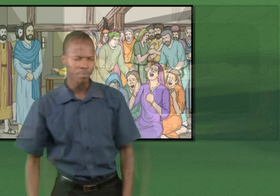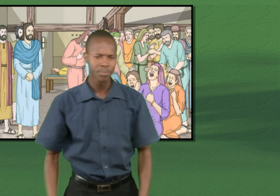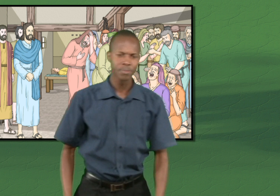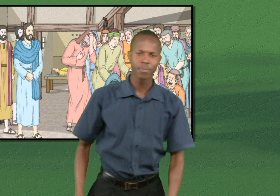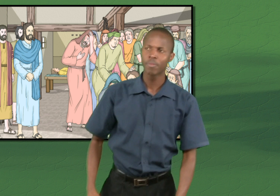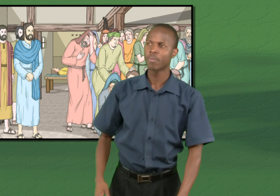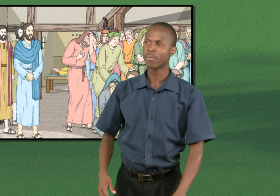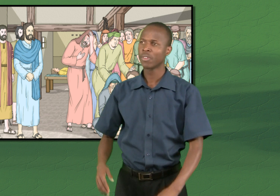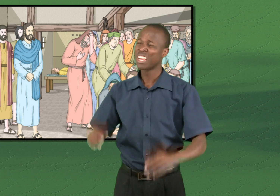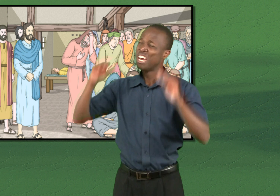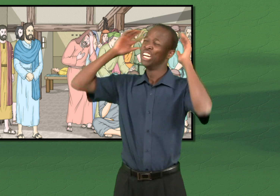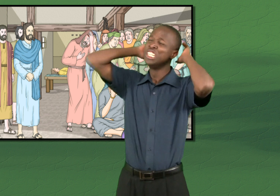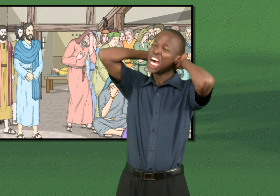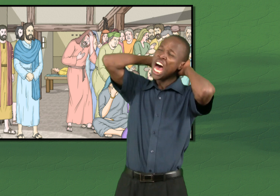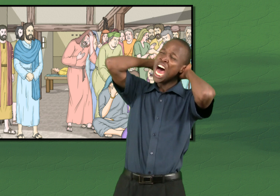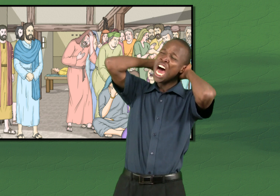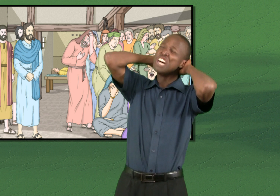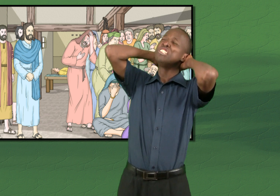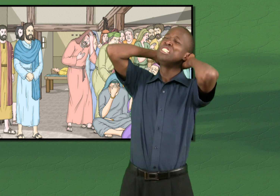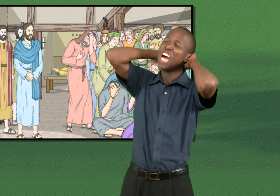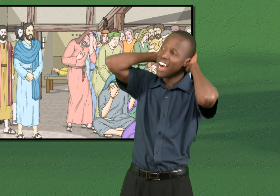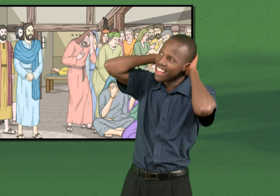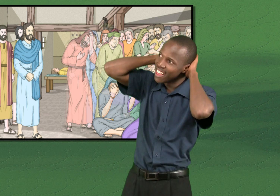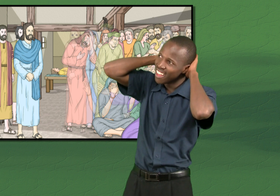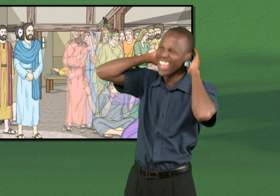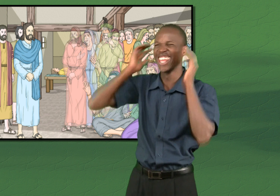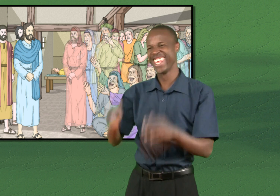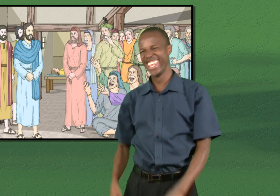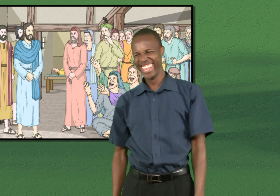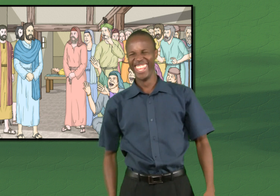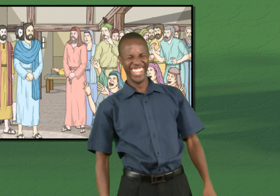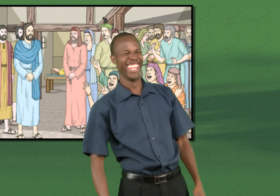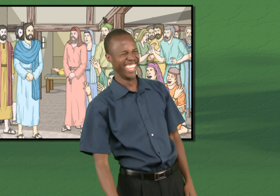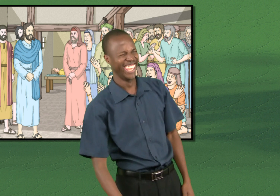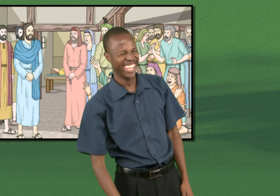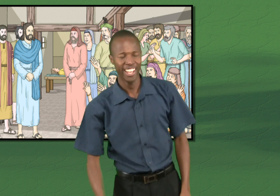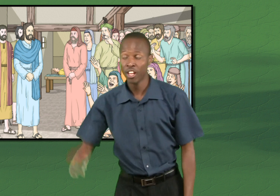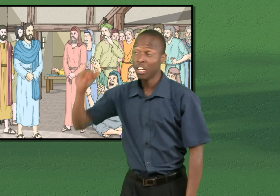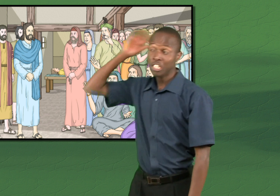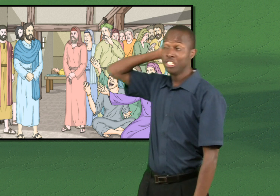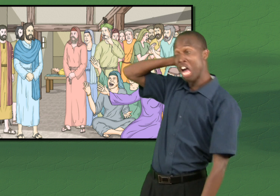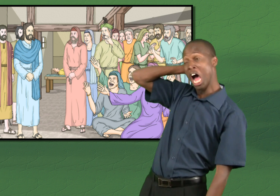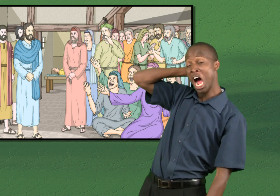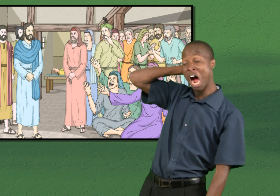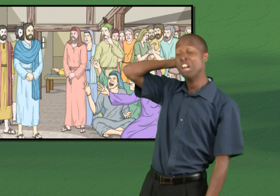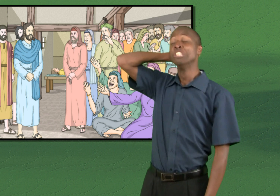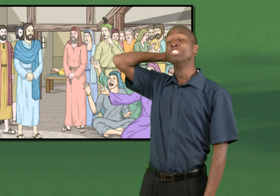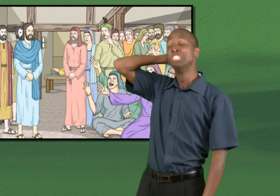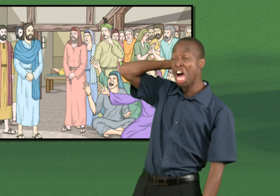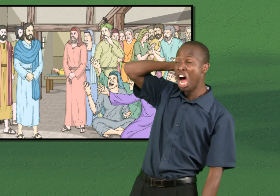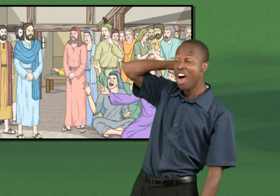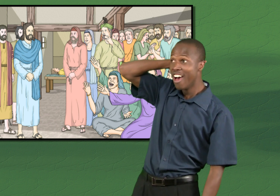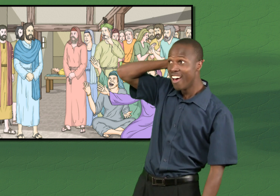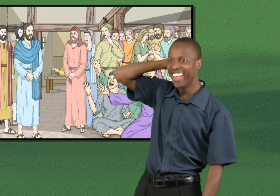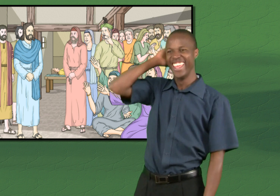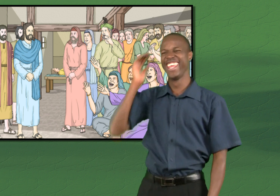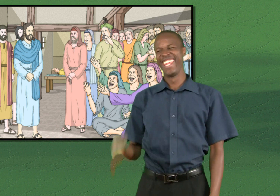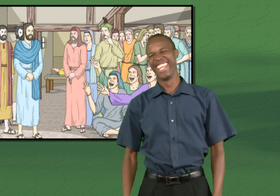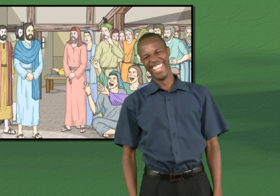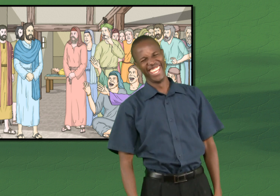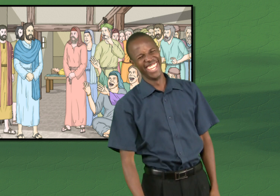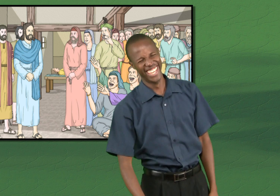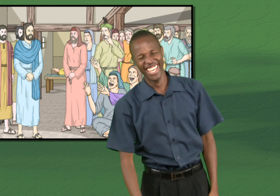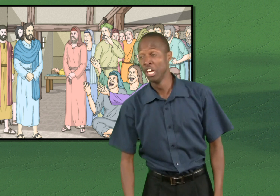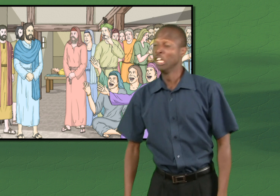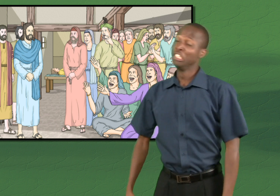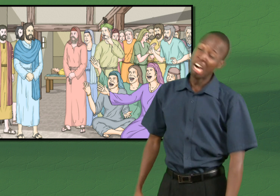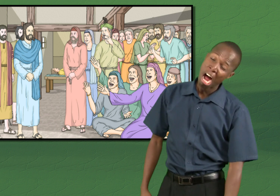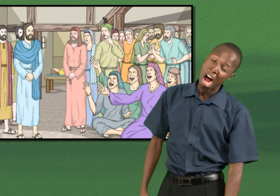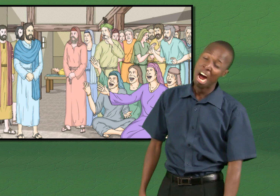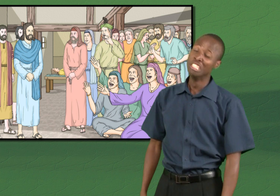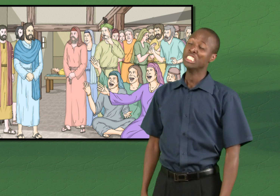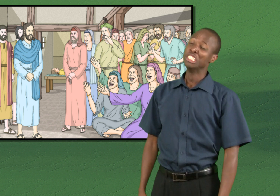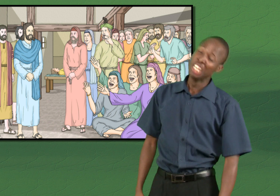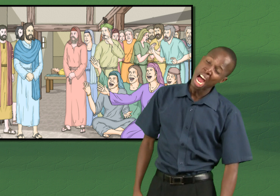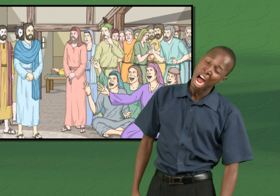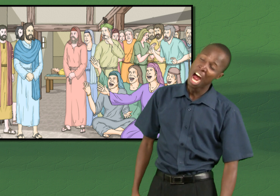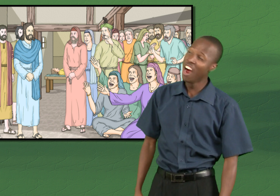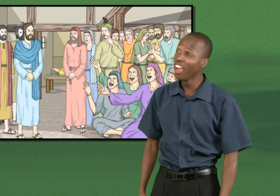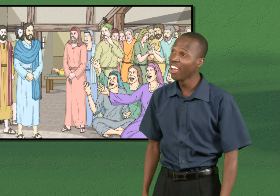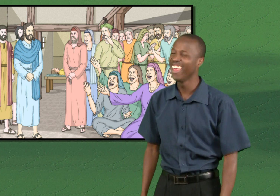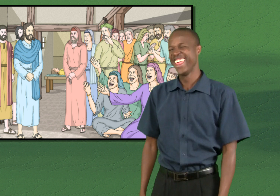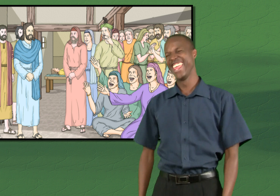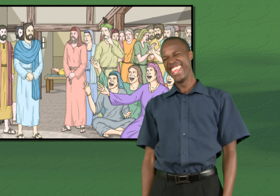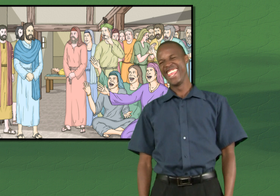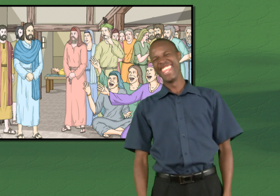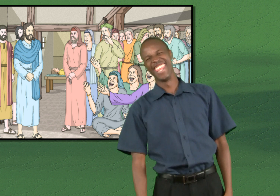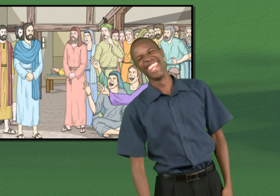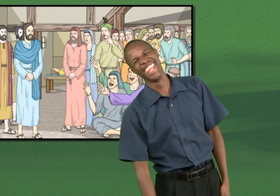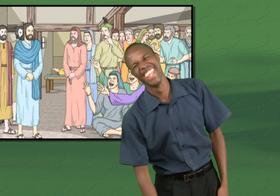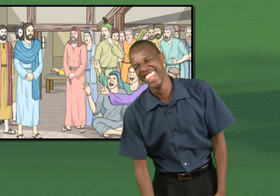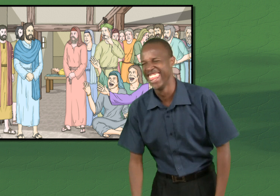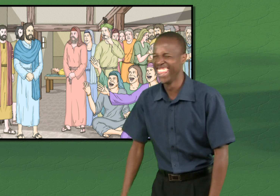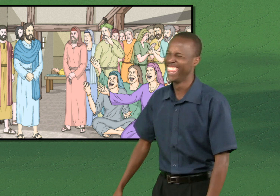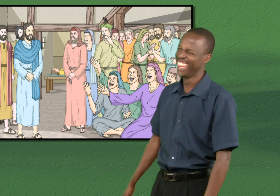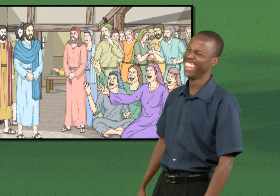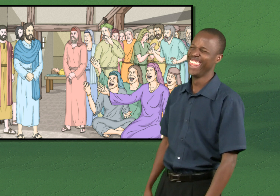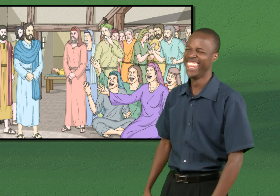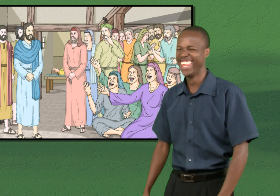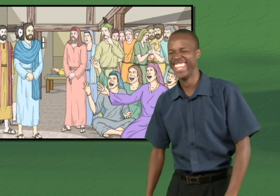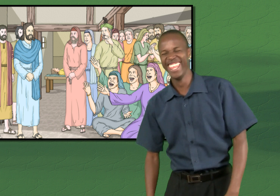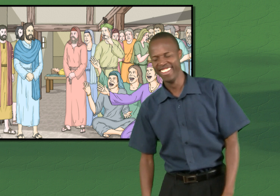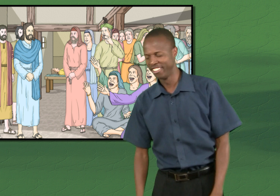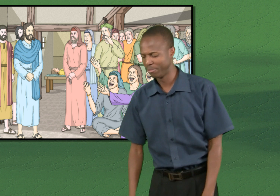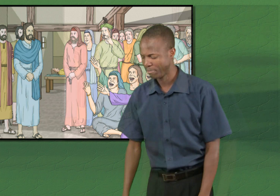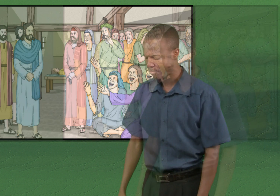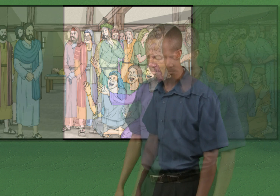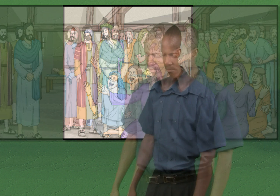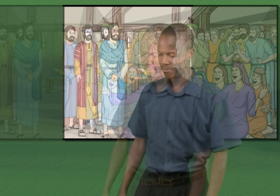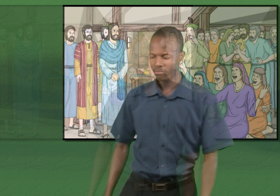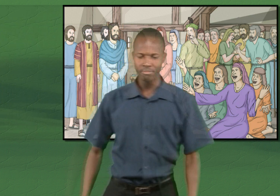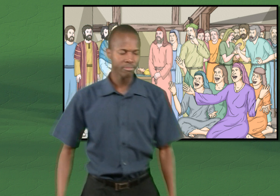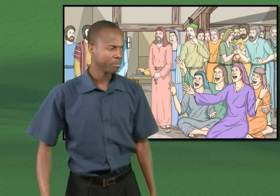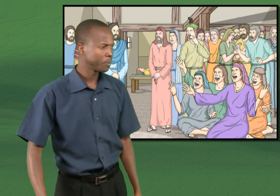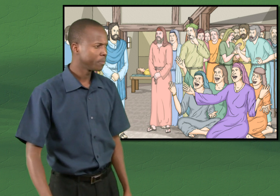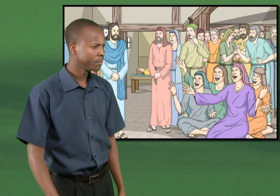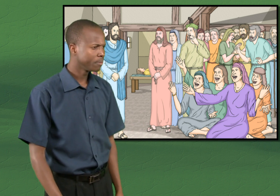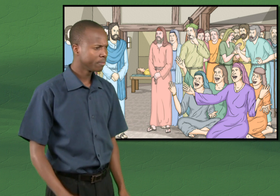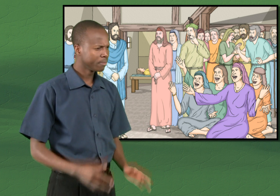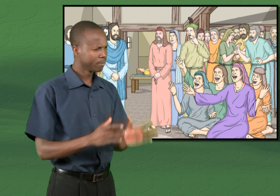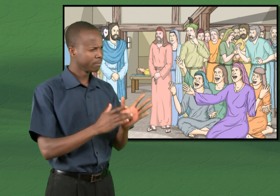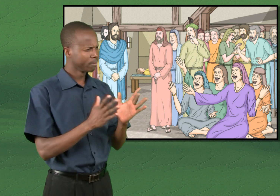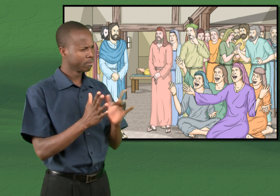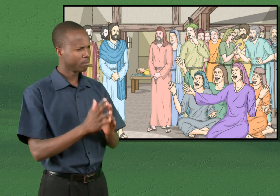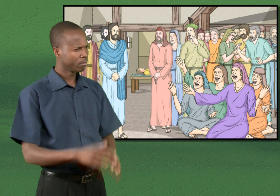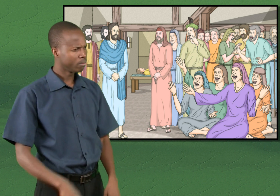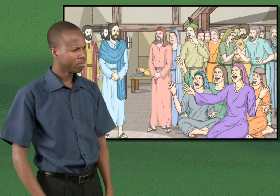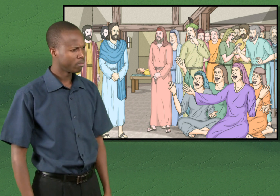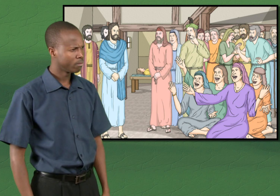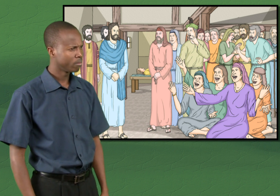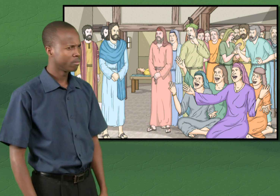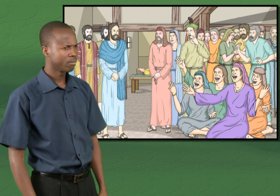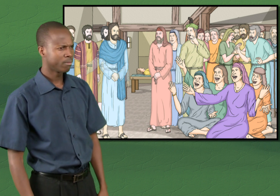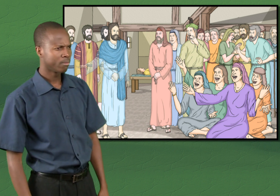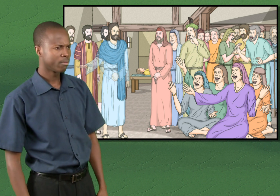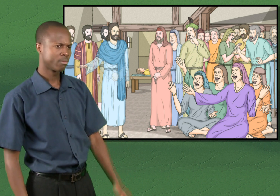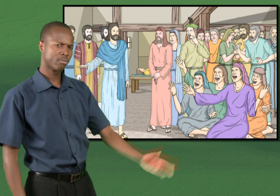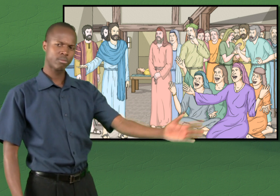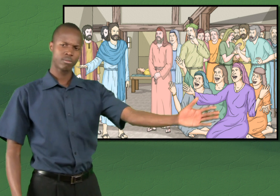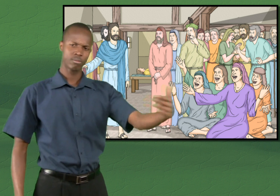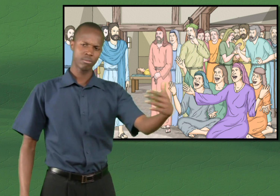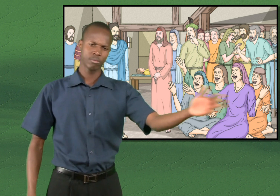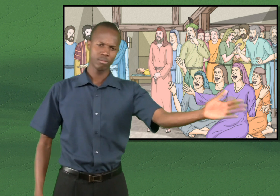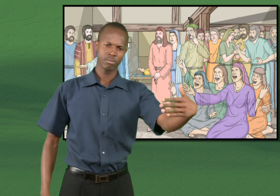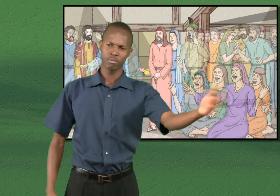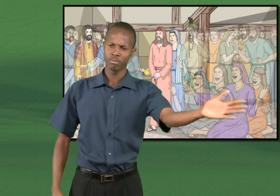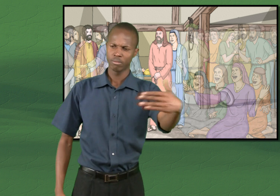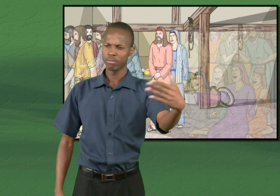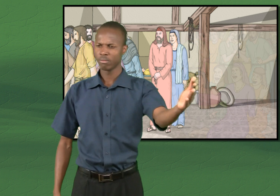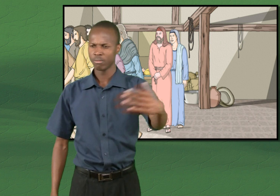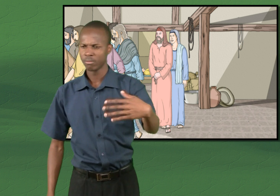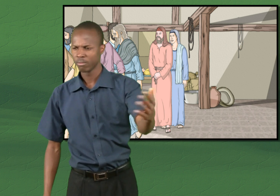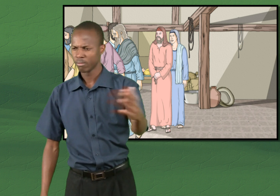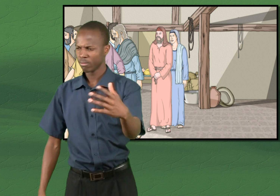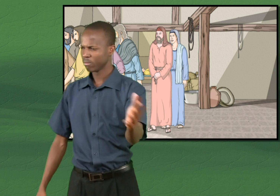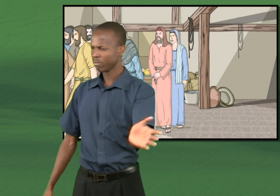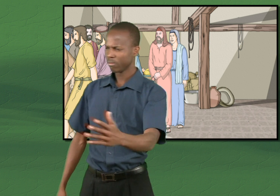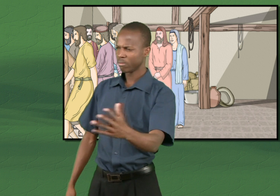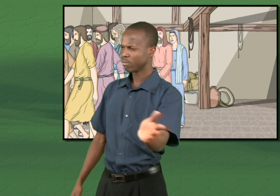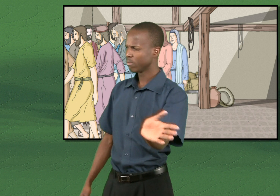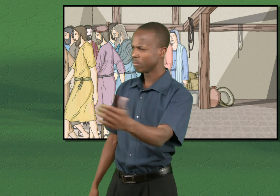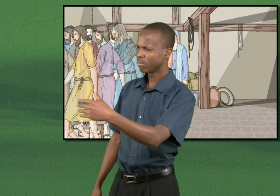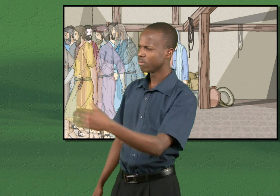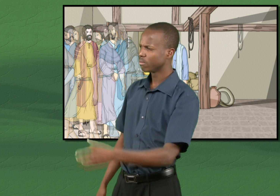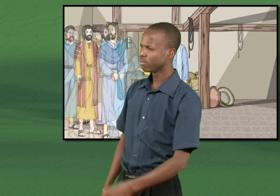And they laughed at Him.